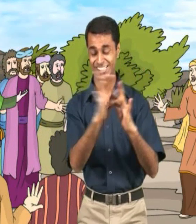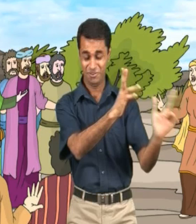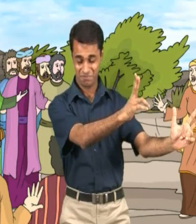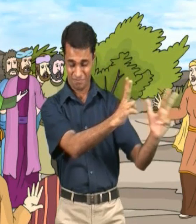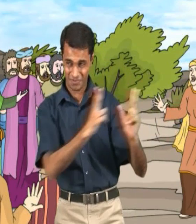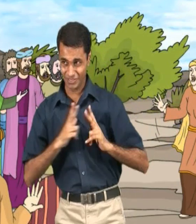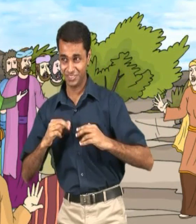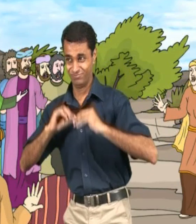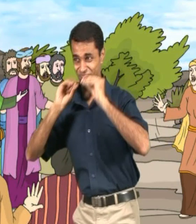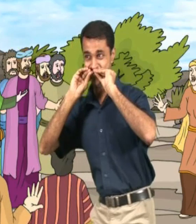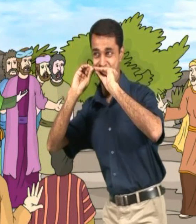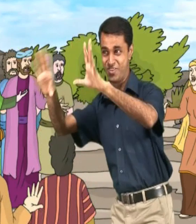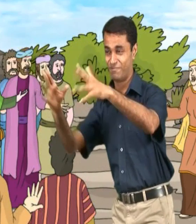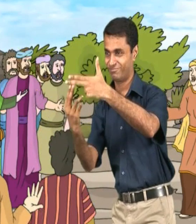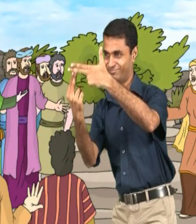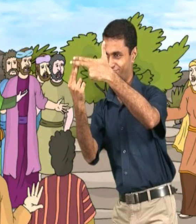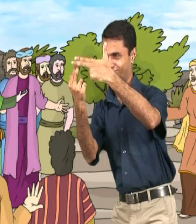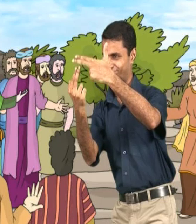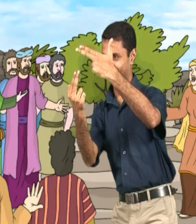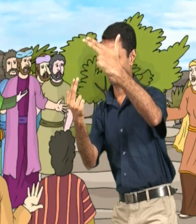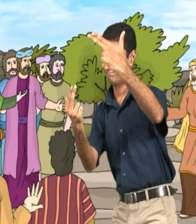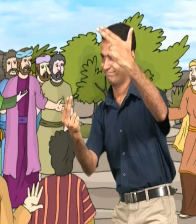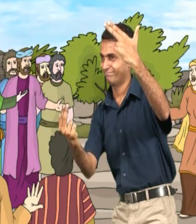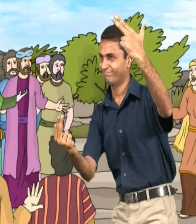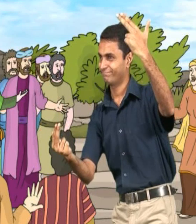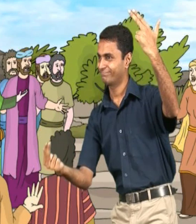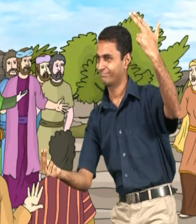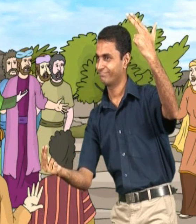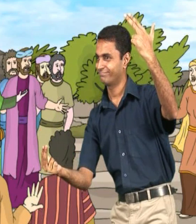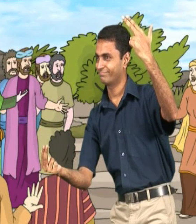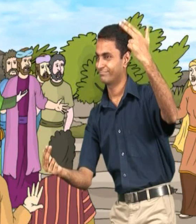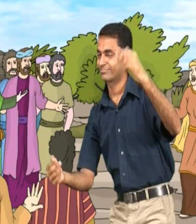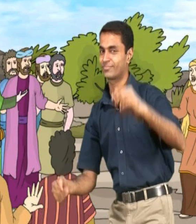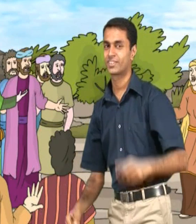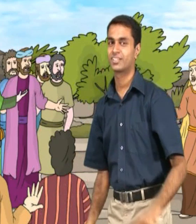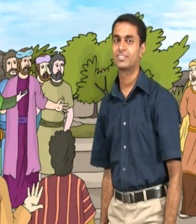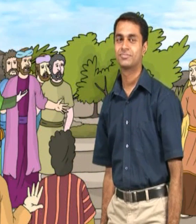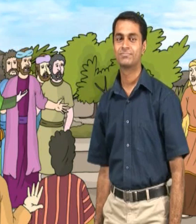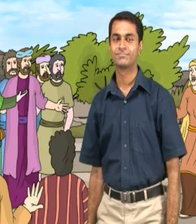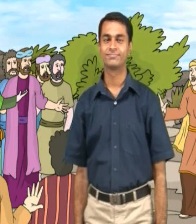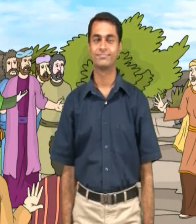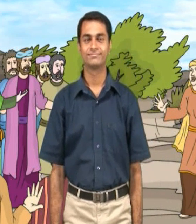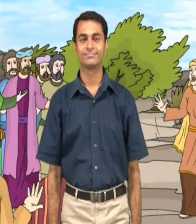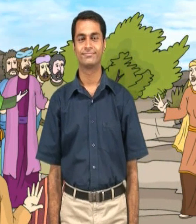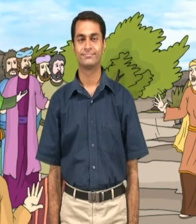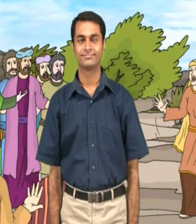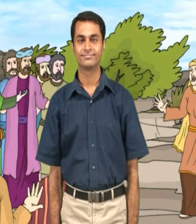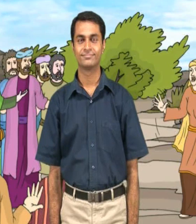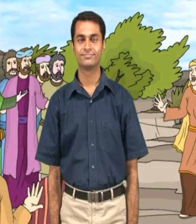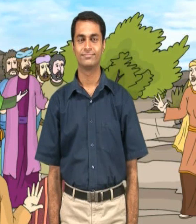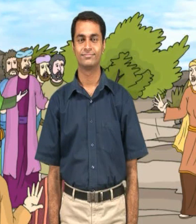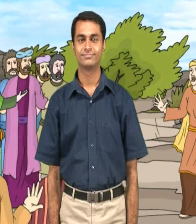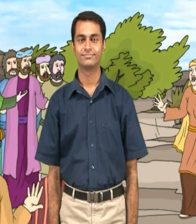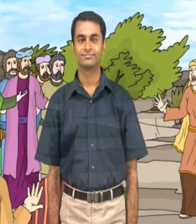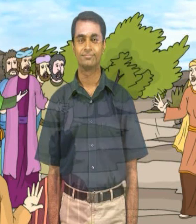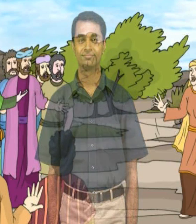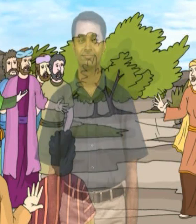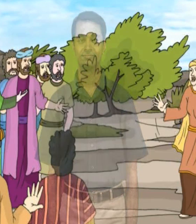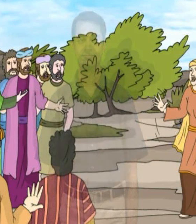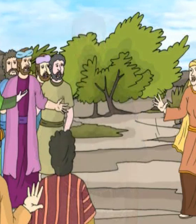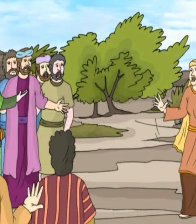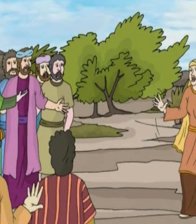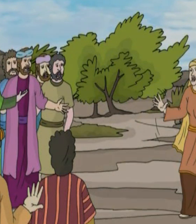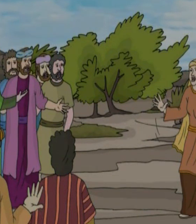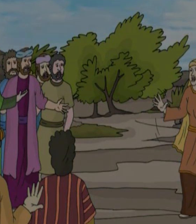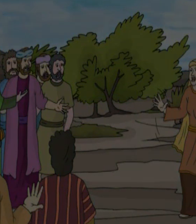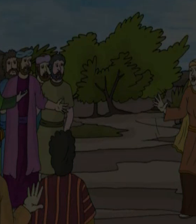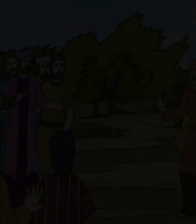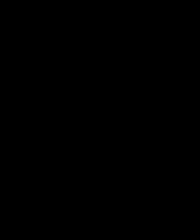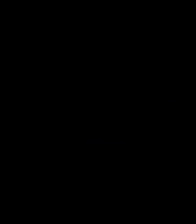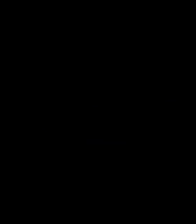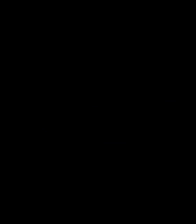And she told them what He had said to her.